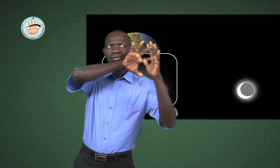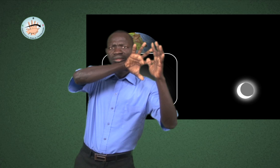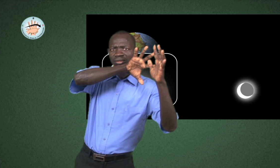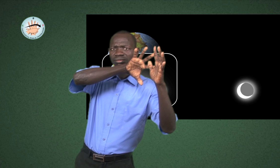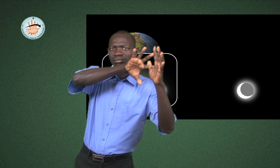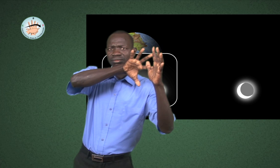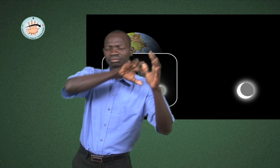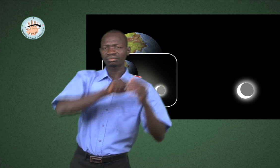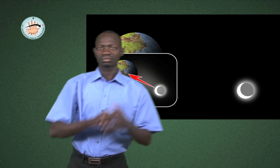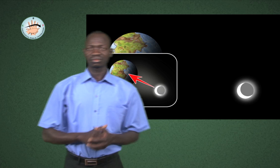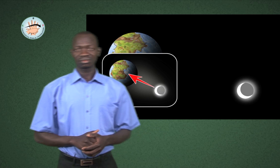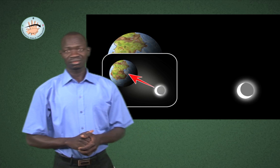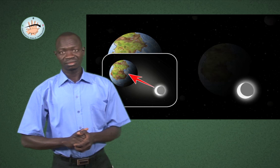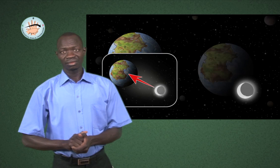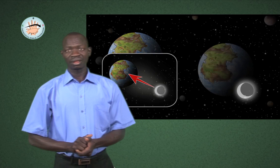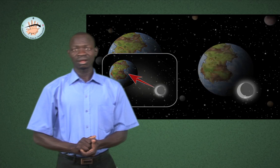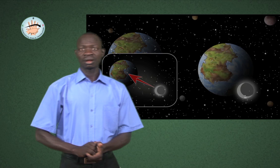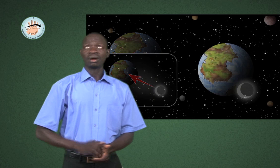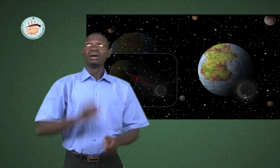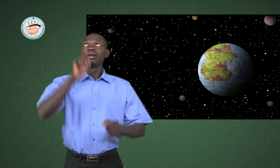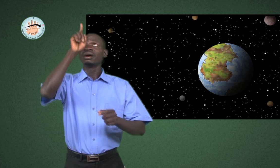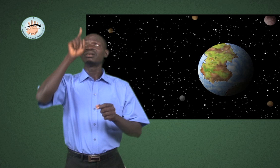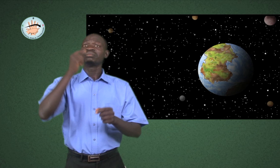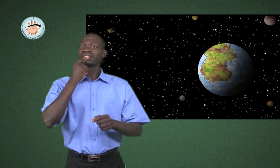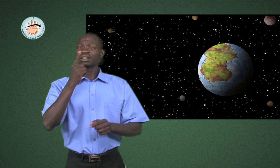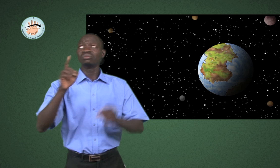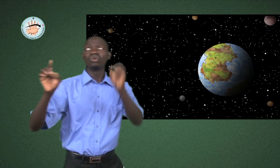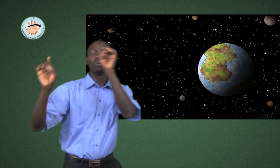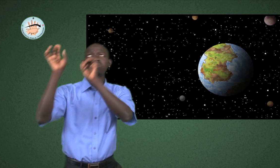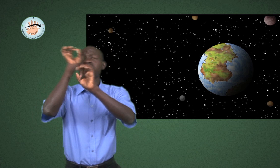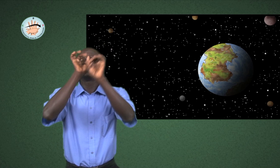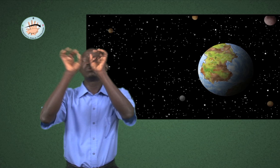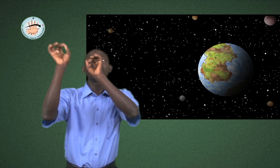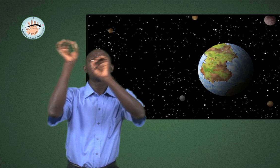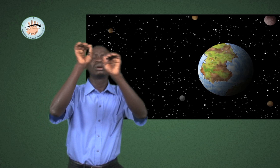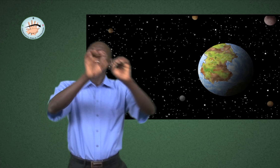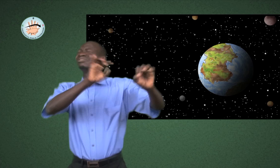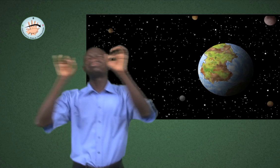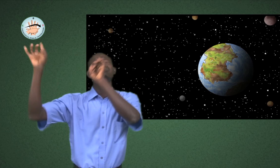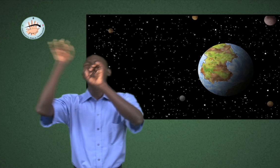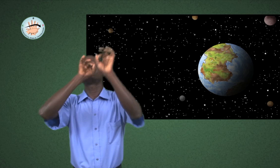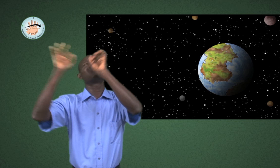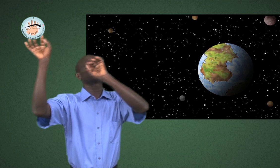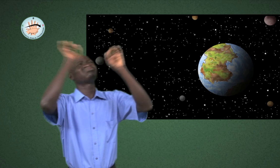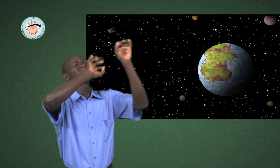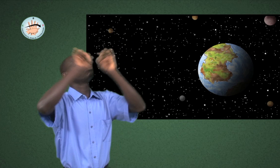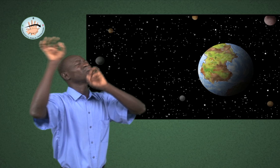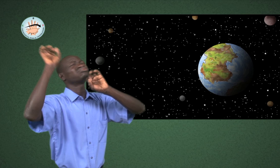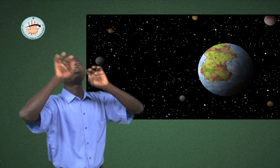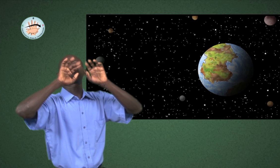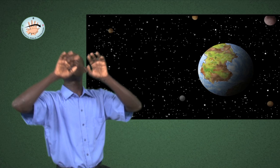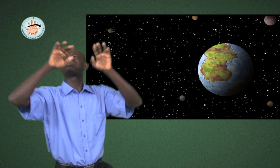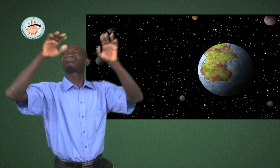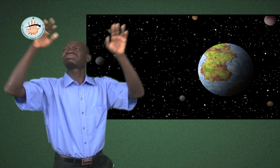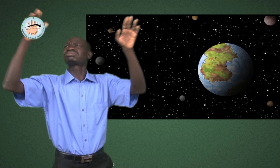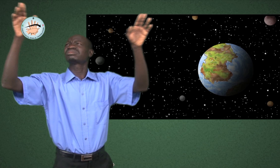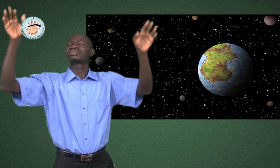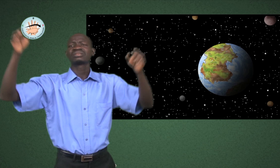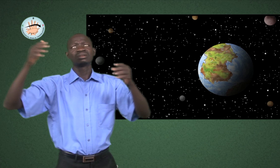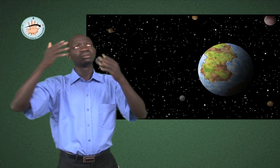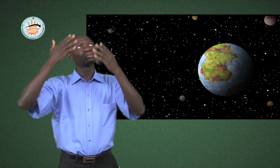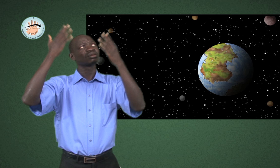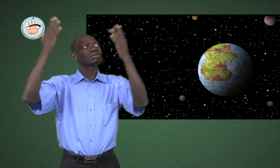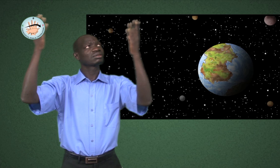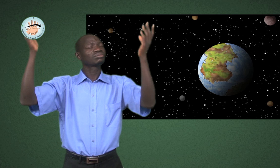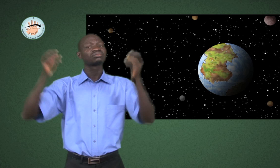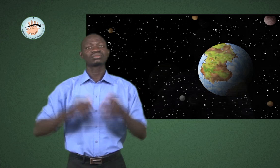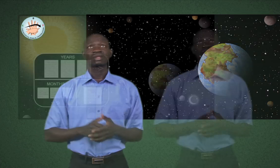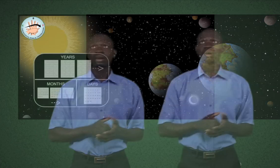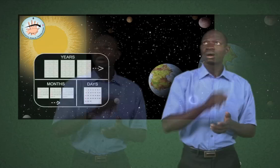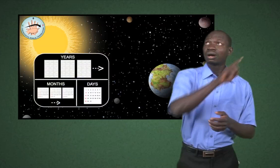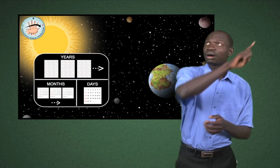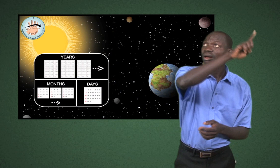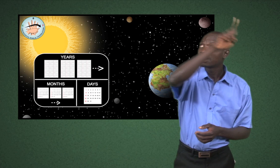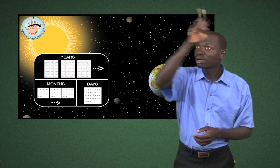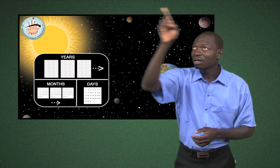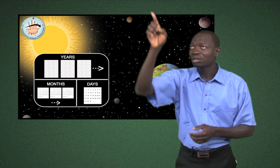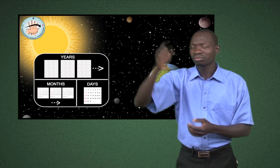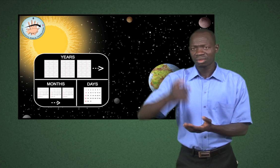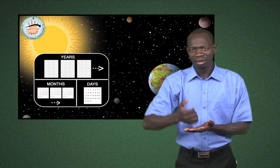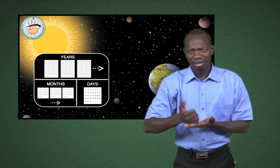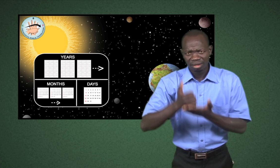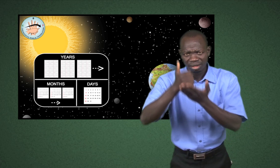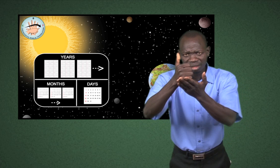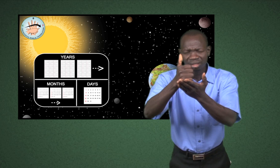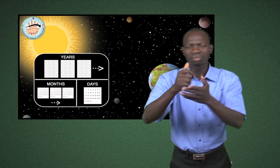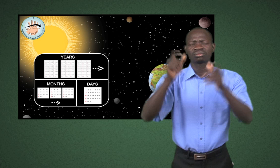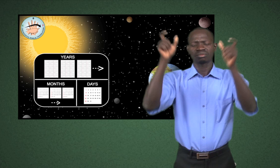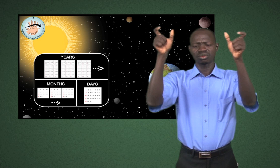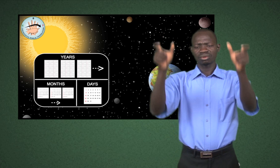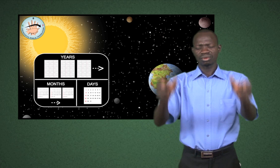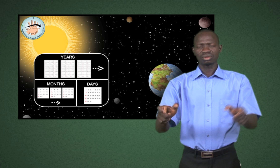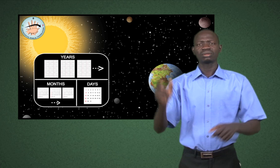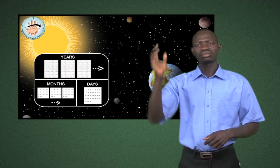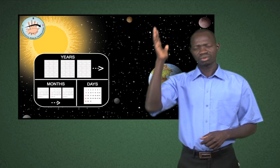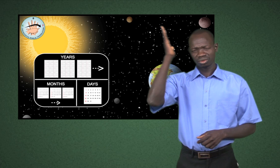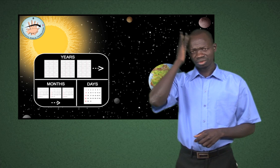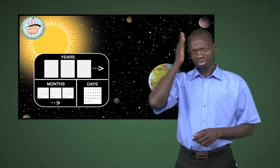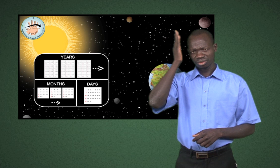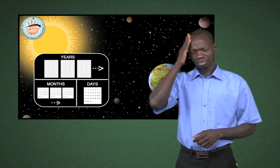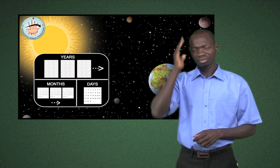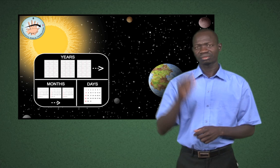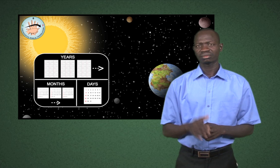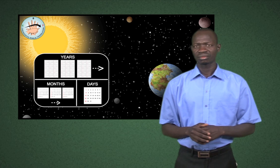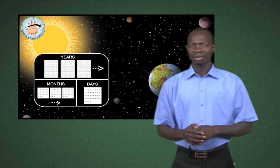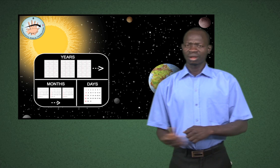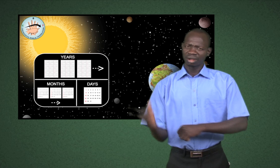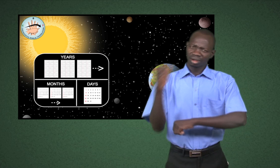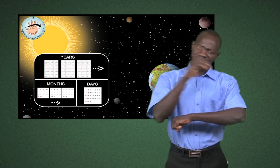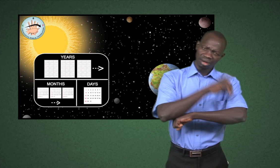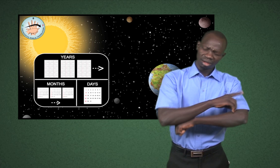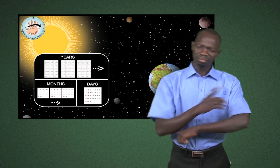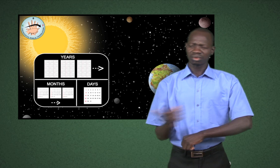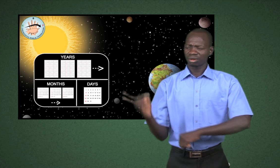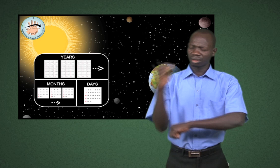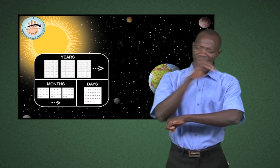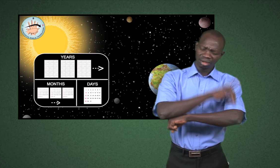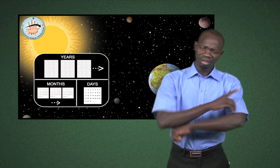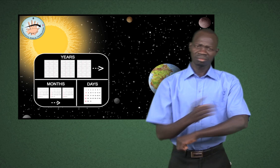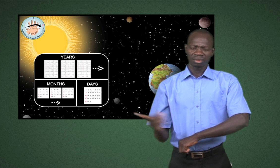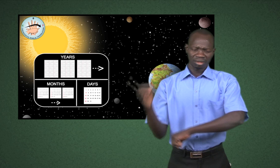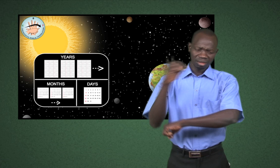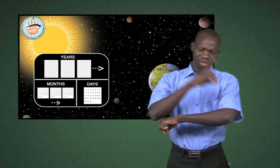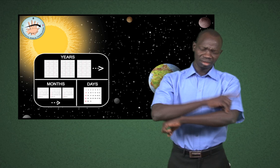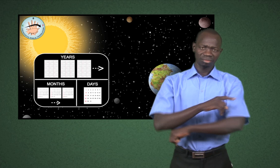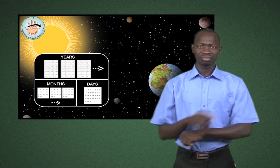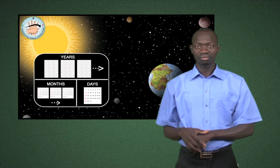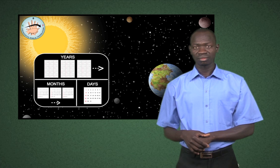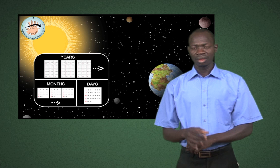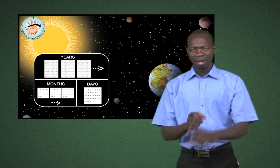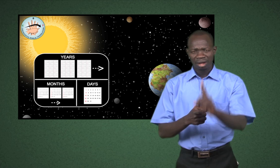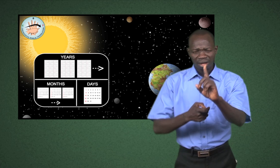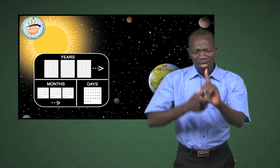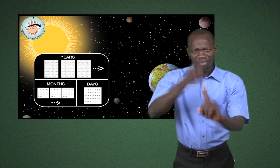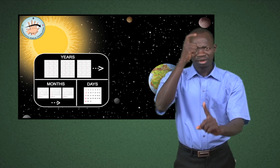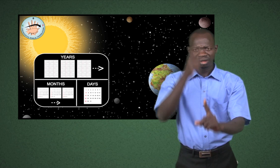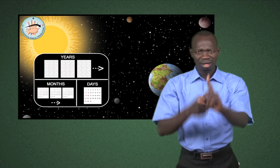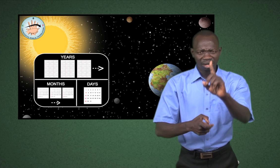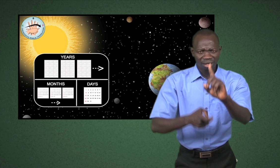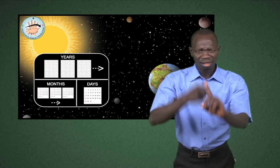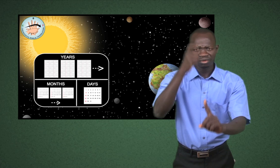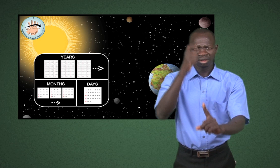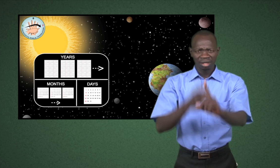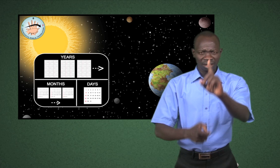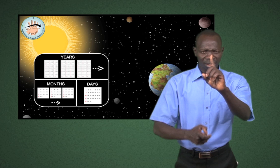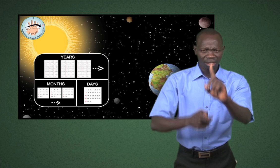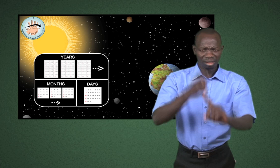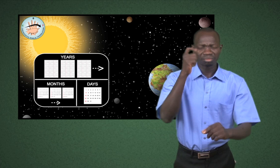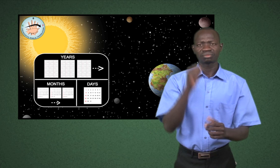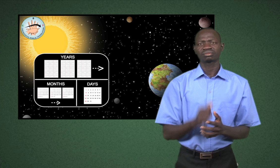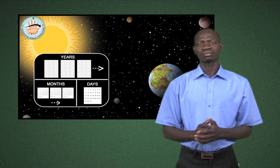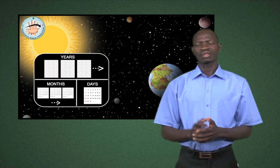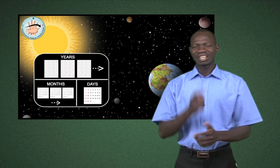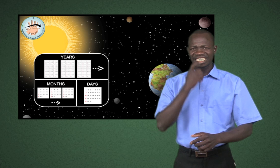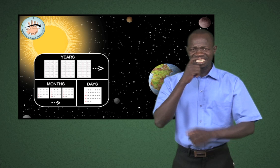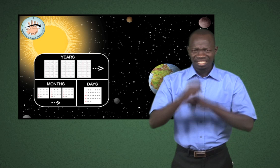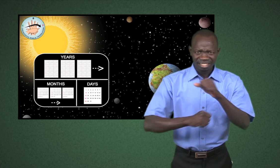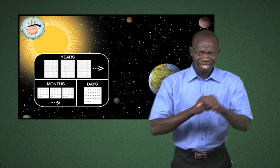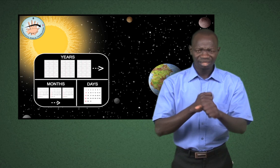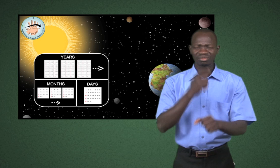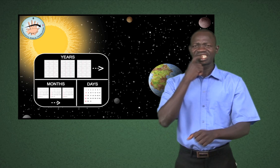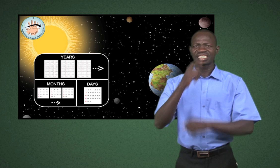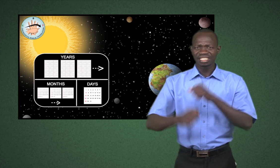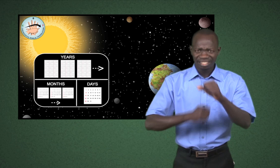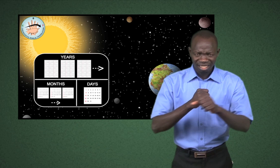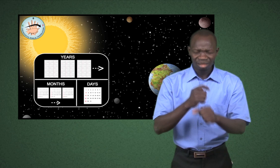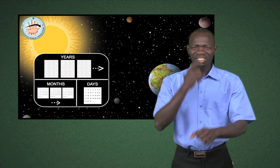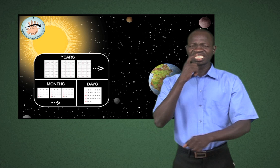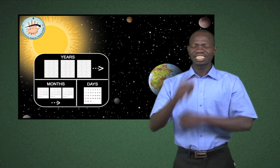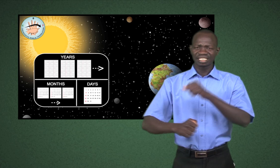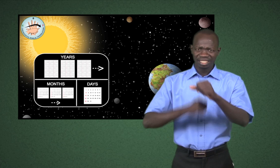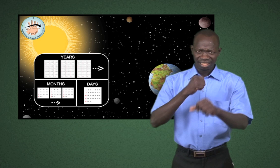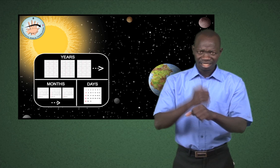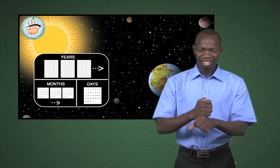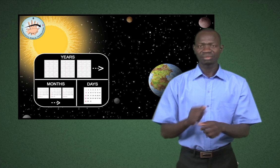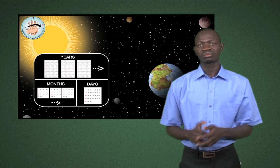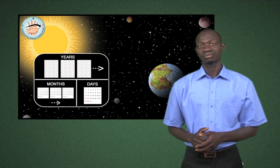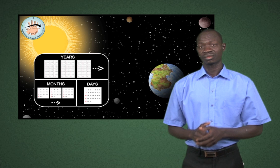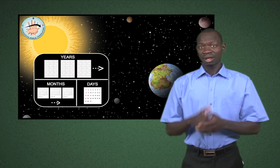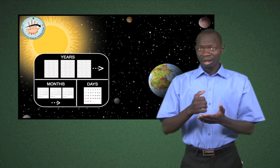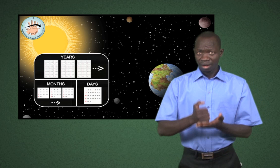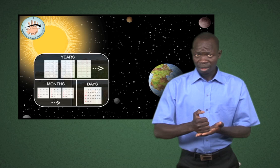God made two great lights: the greater light to rule the day and the lesser light to rule the night. And He made the stars as well.